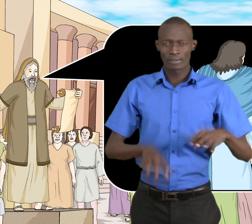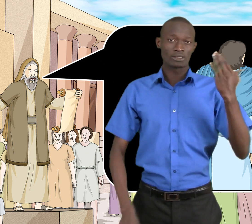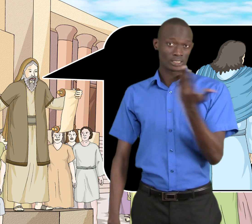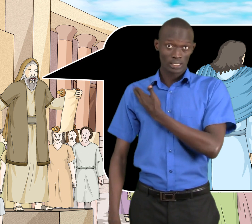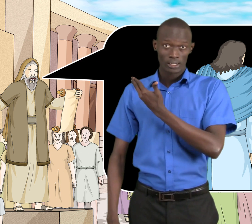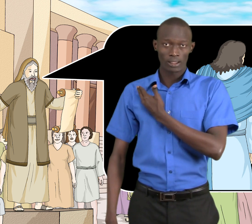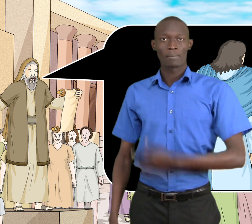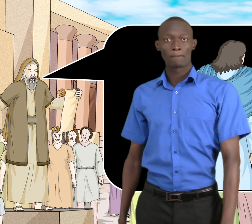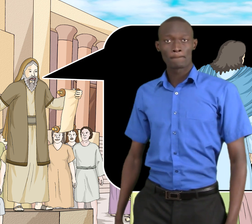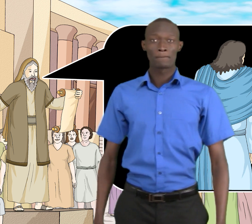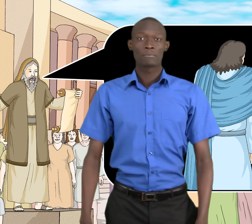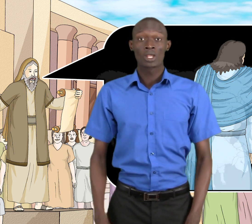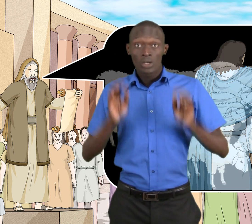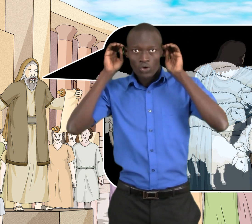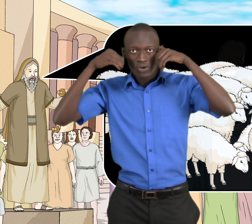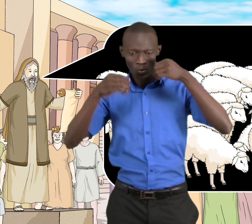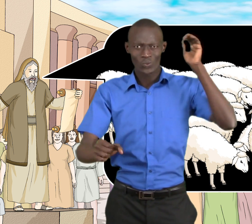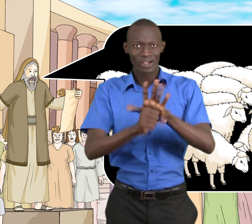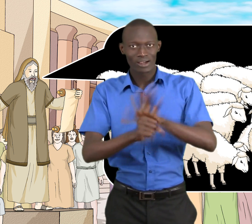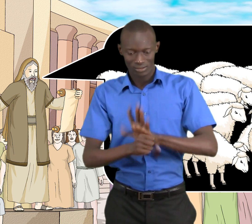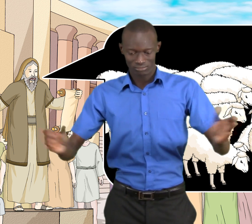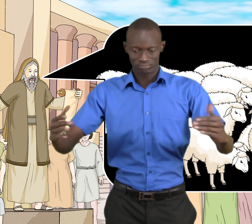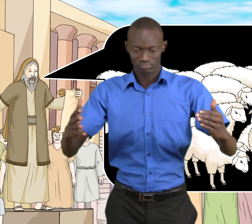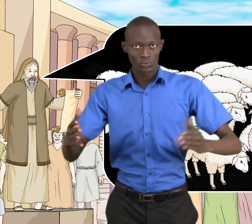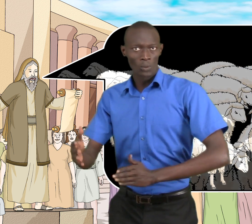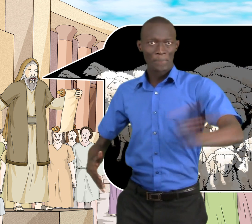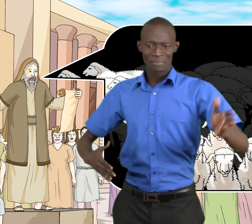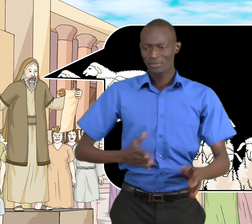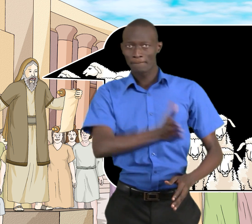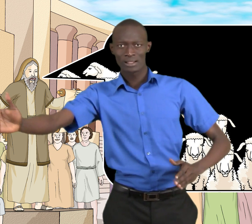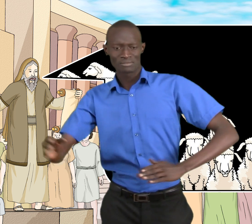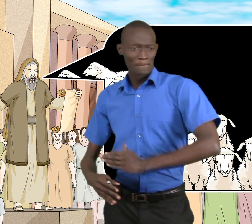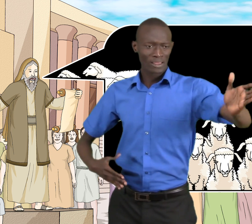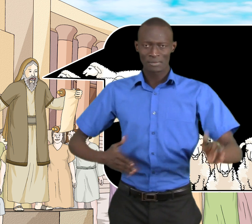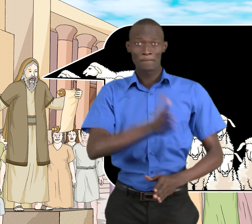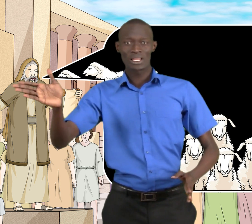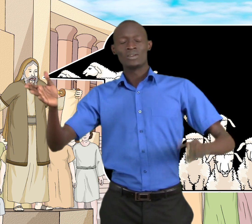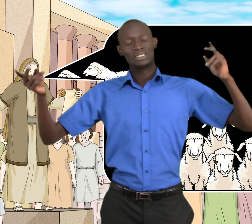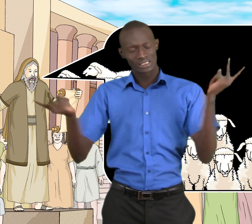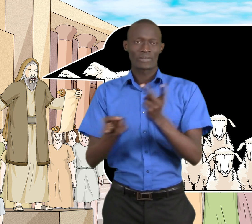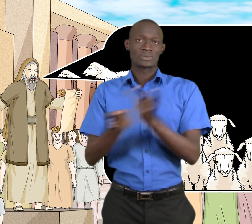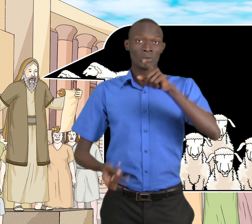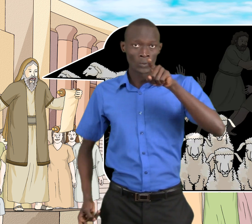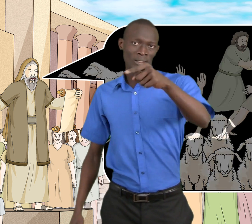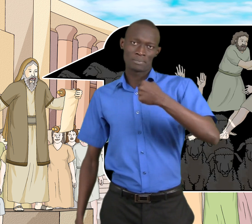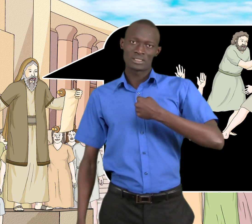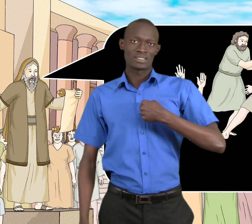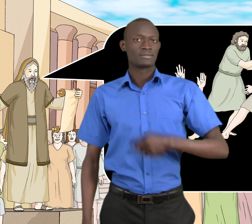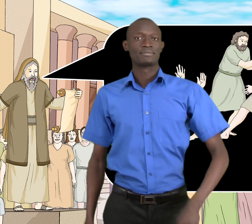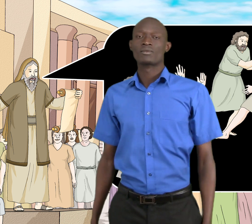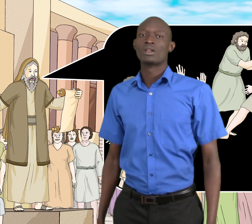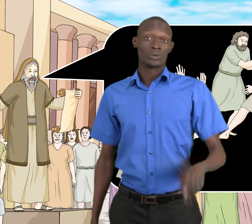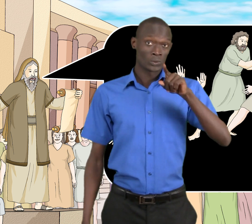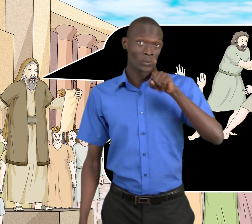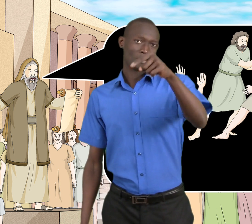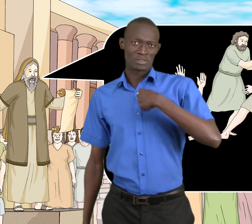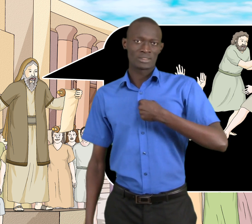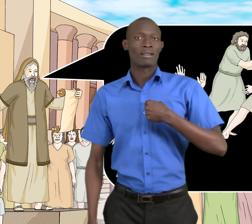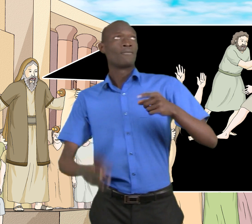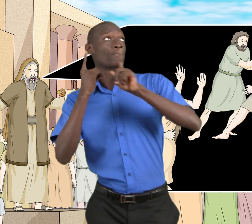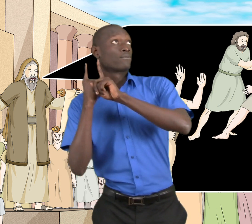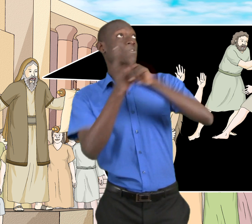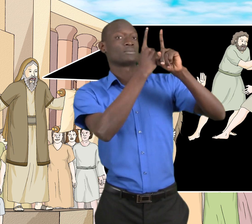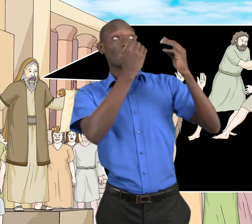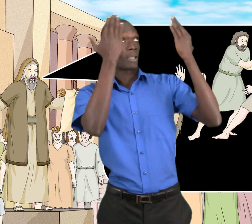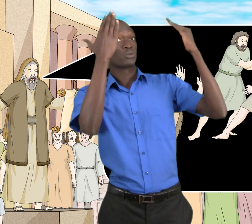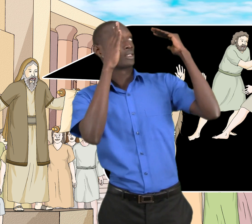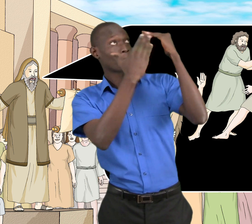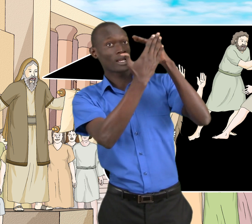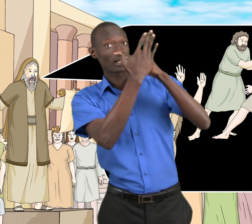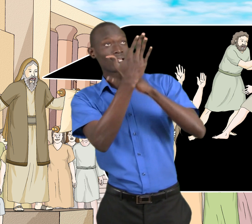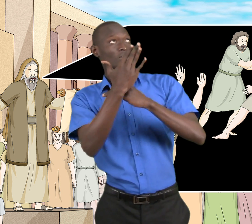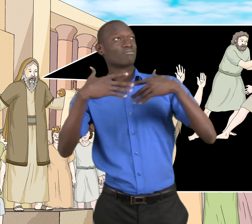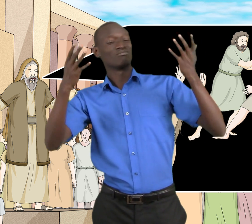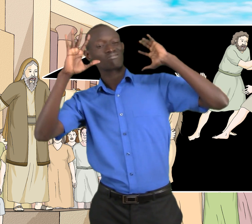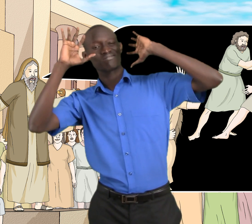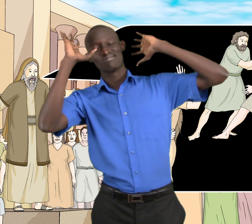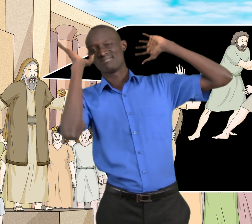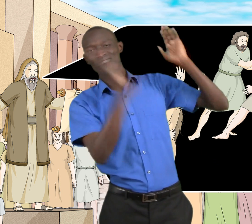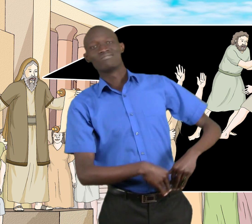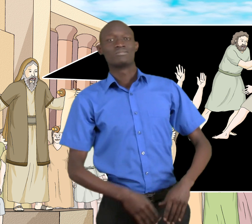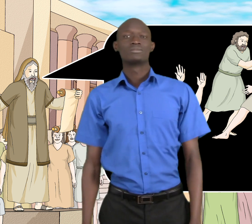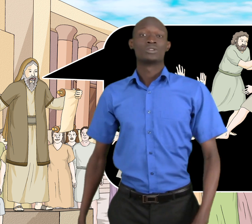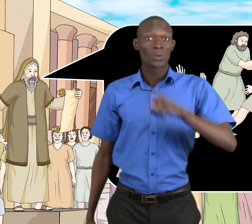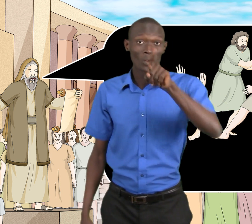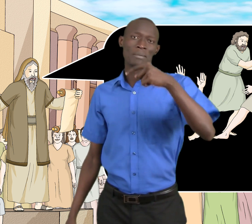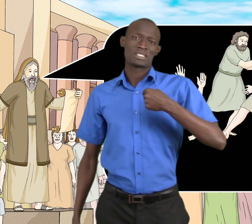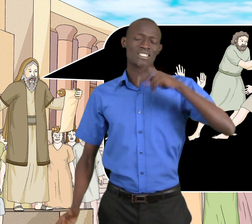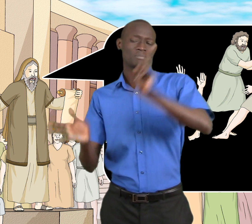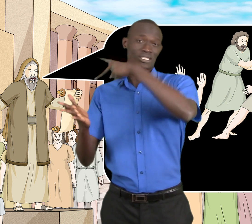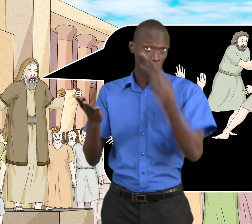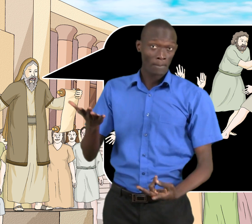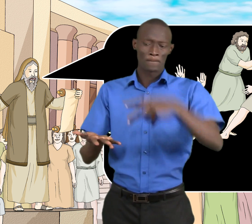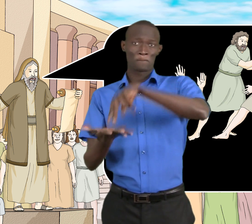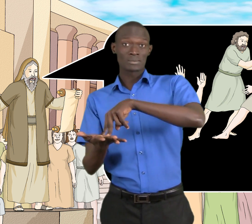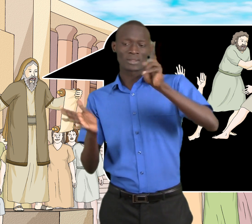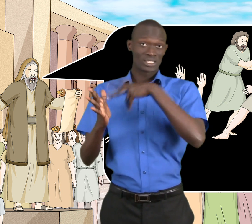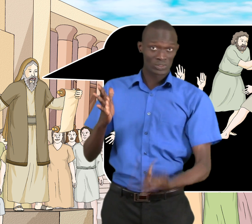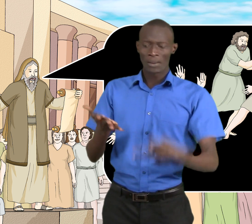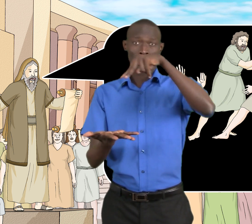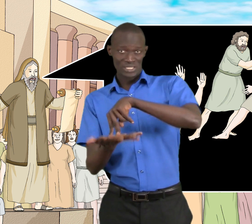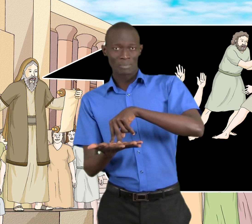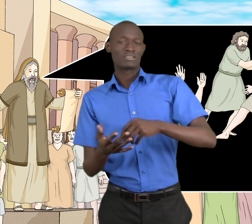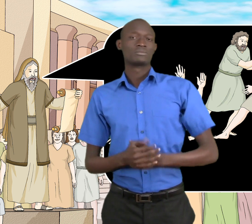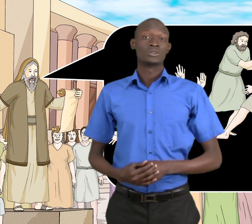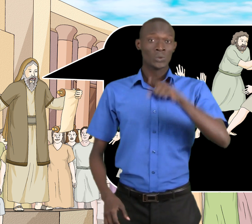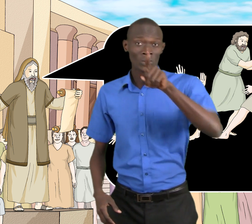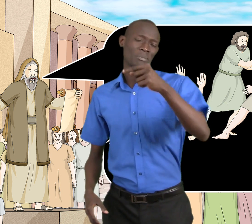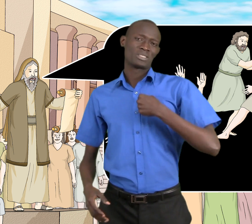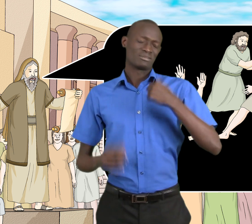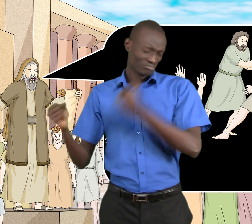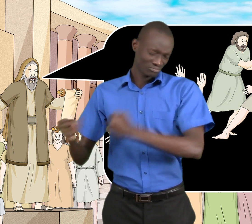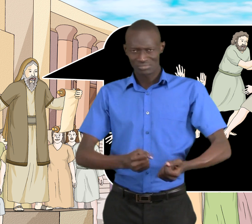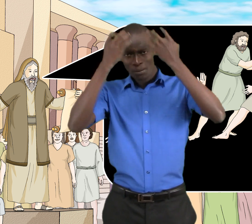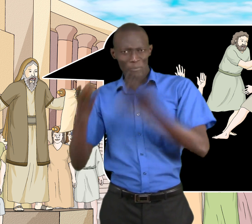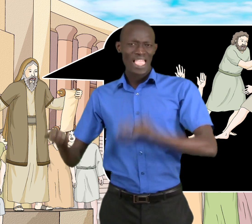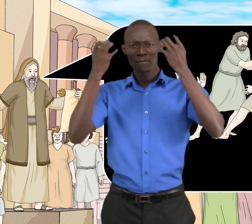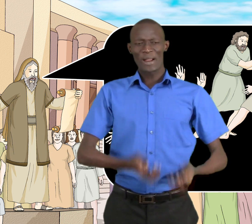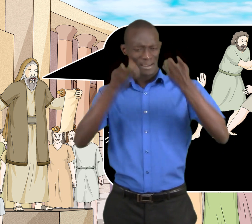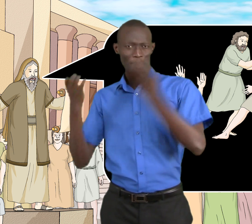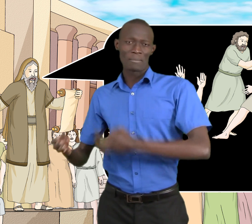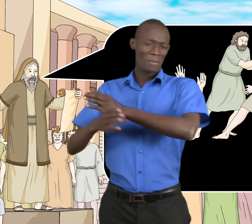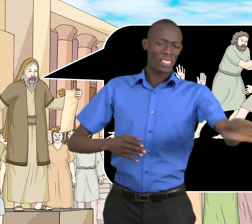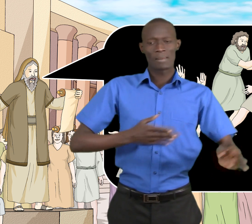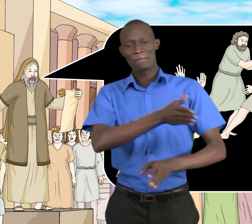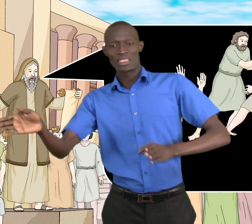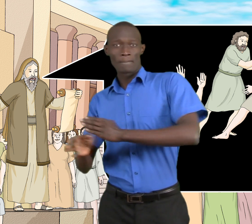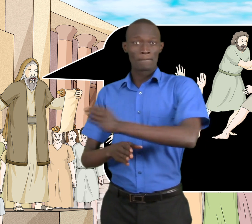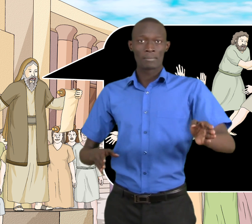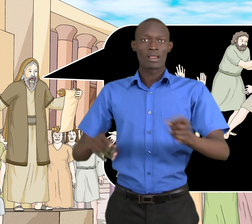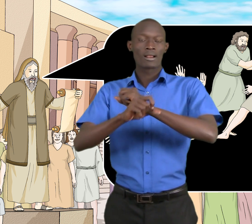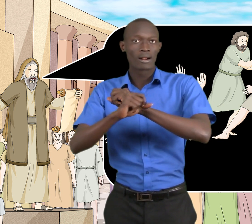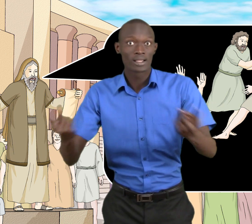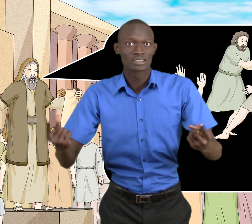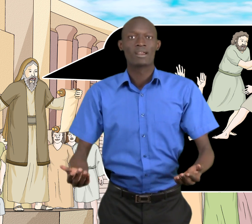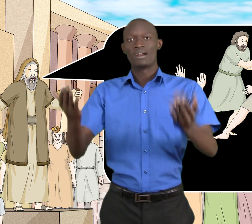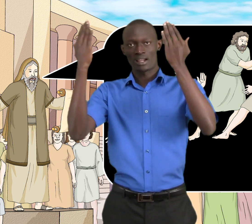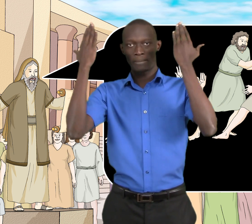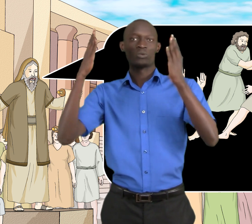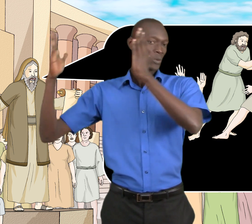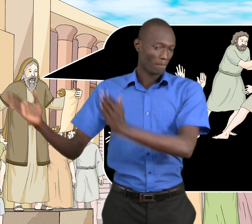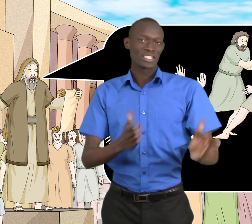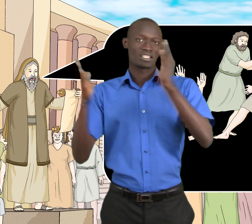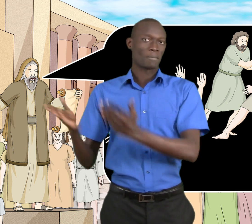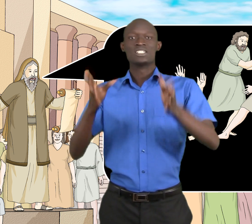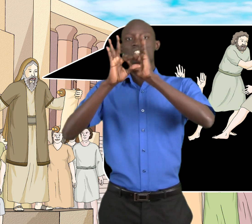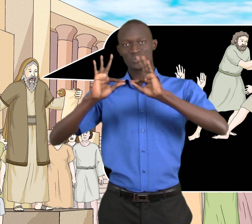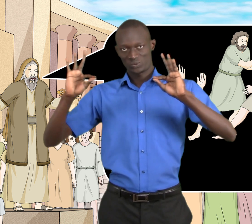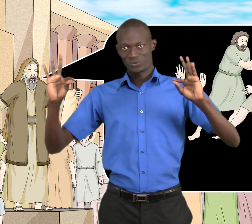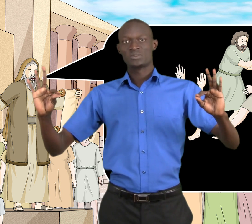We all like sheep have gone astray, each one has turned to his own way;